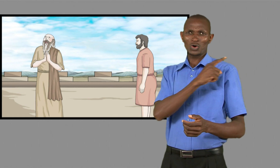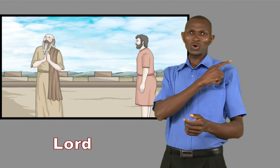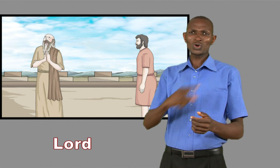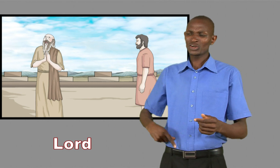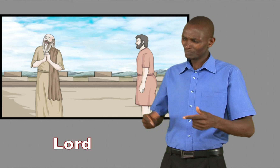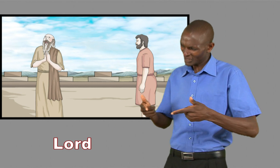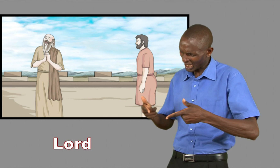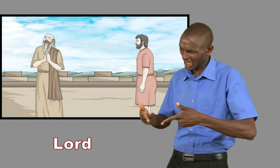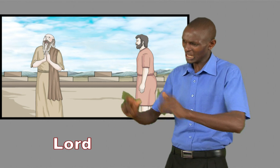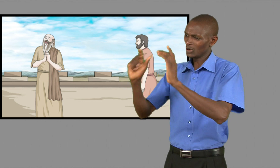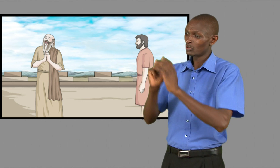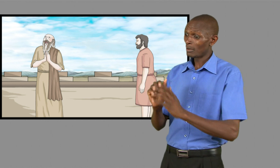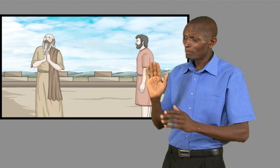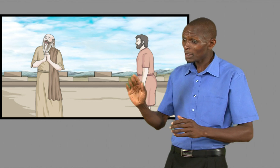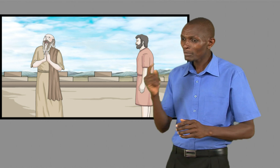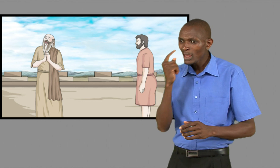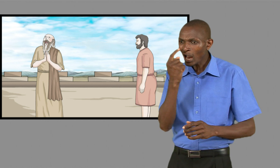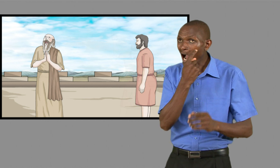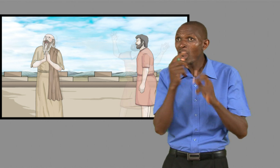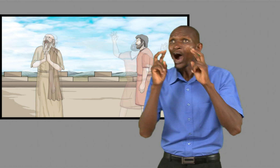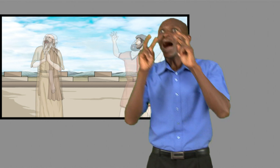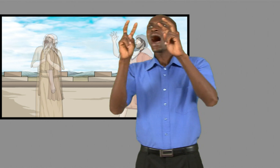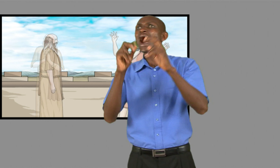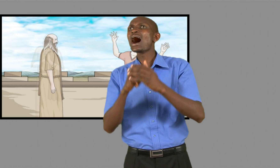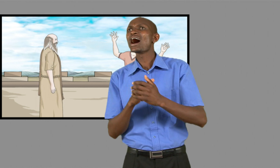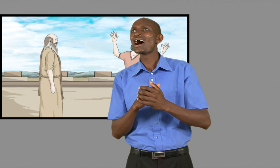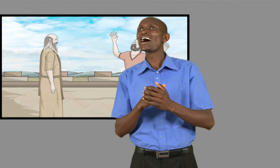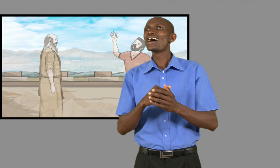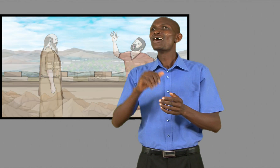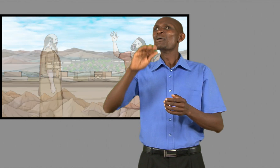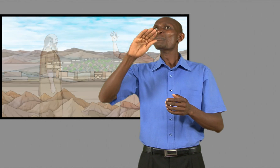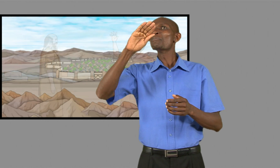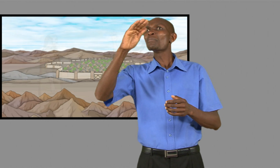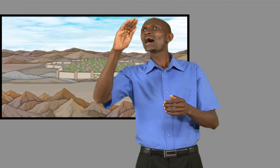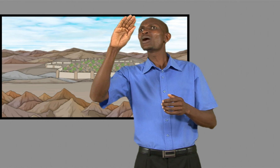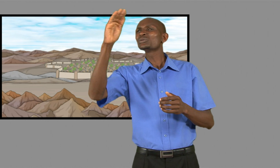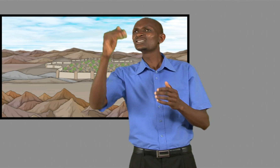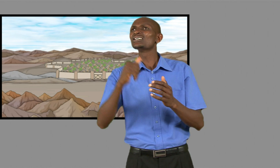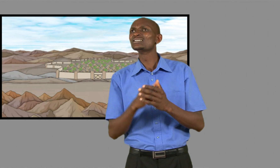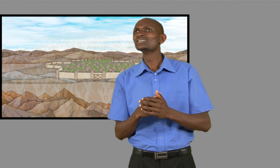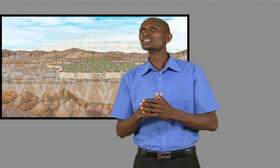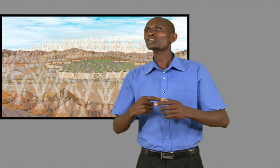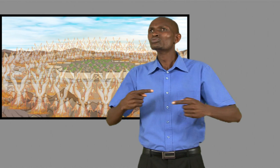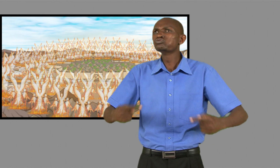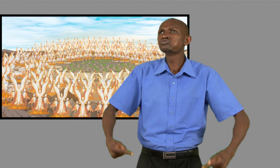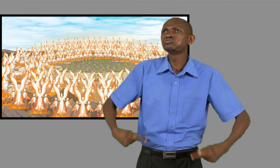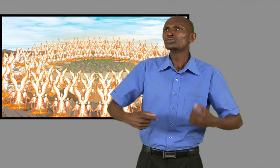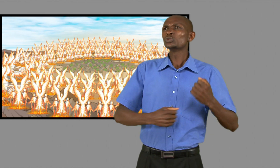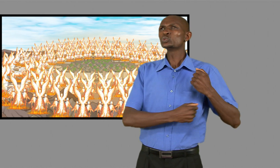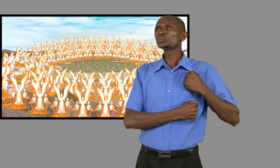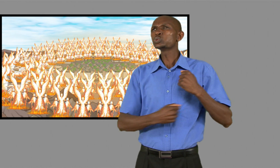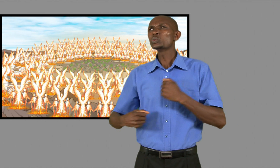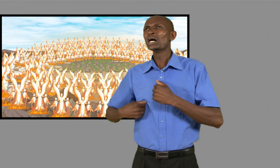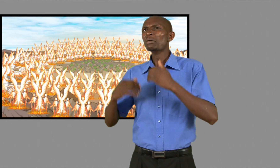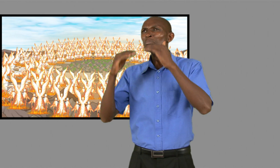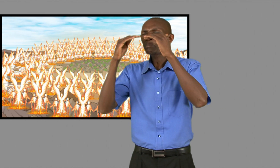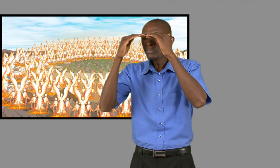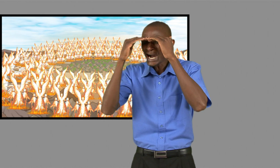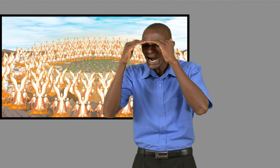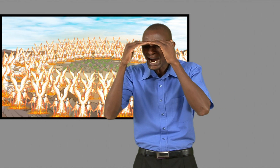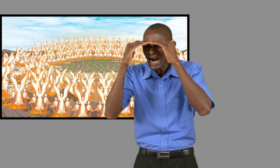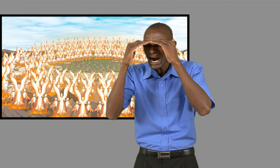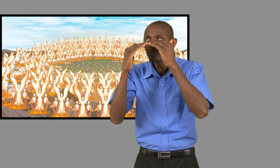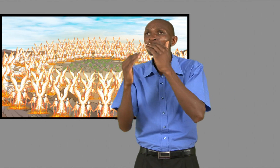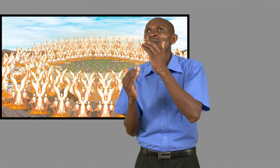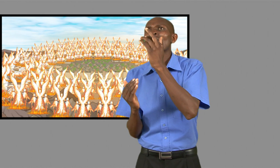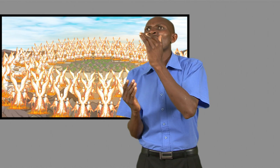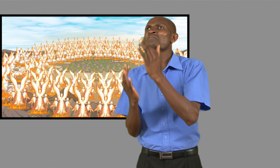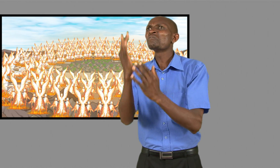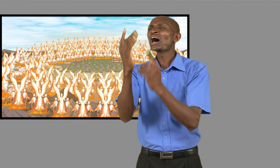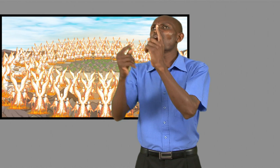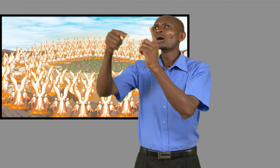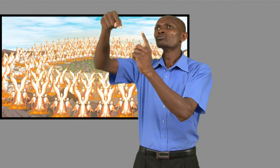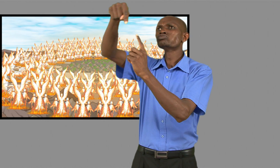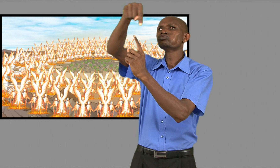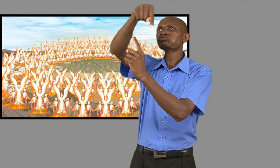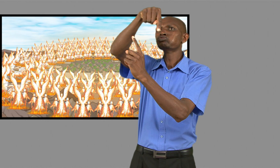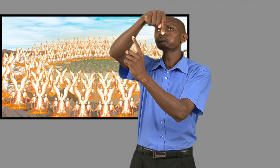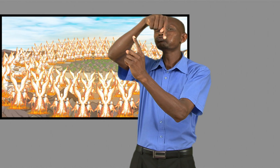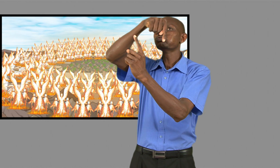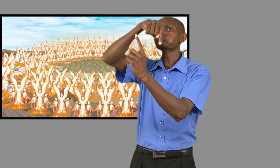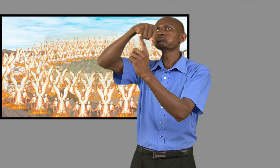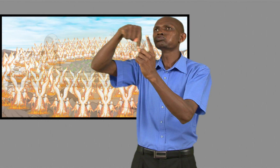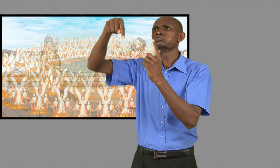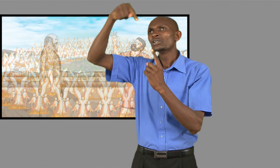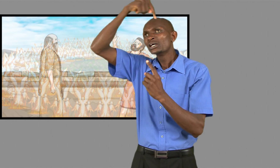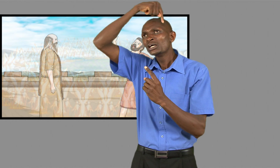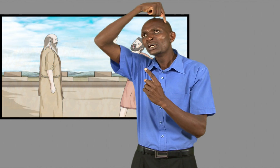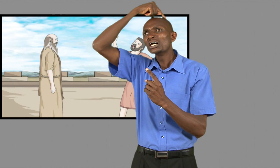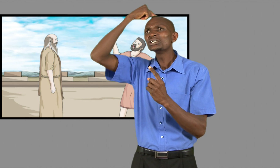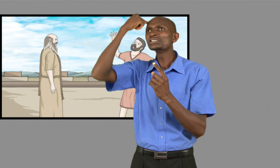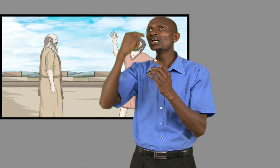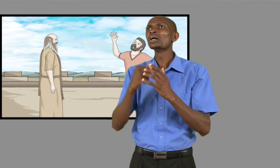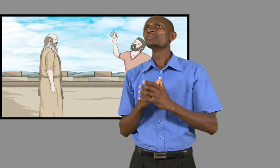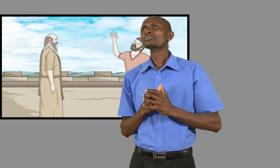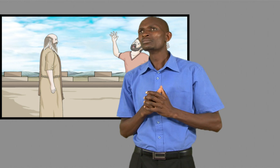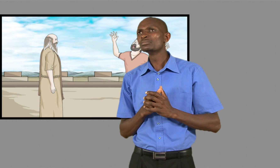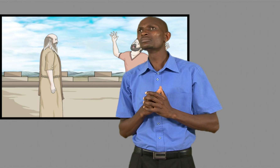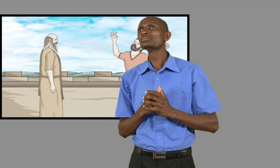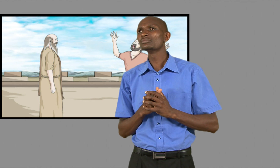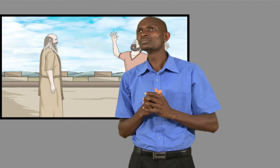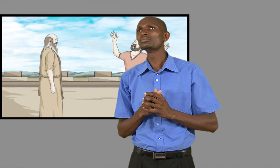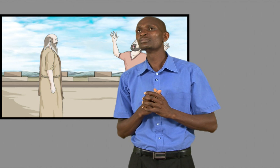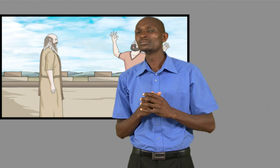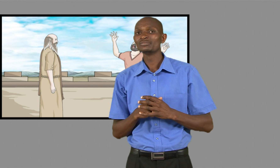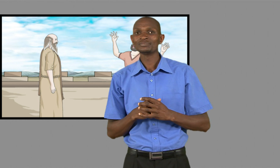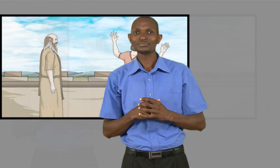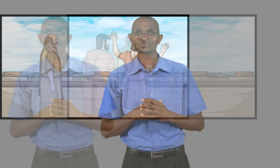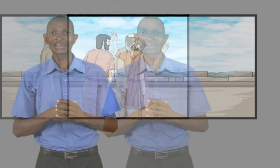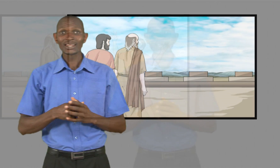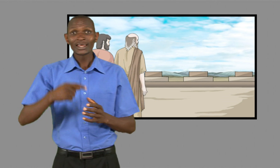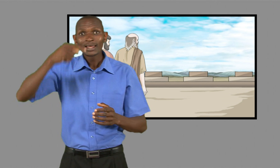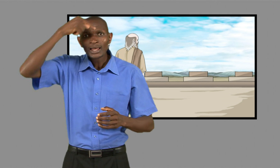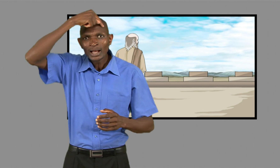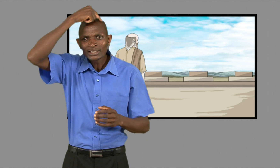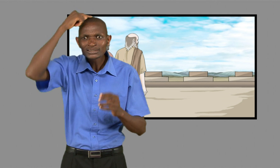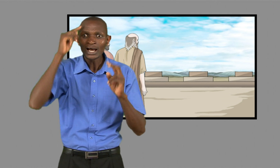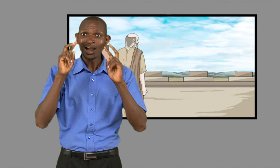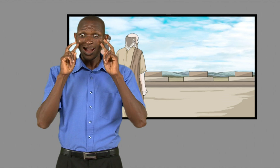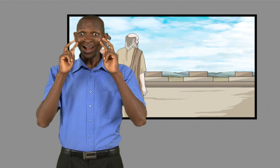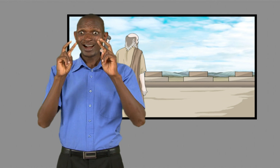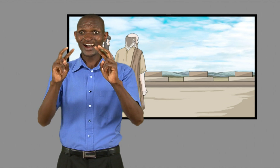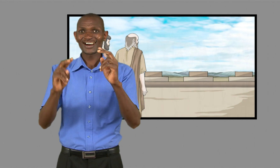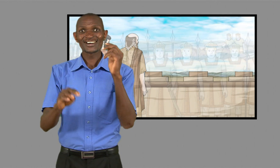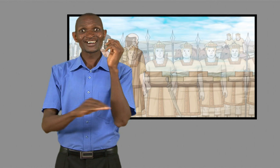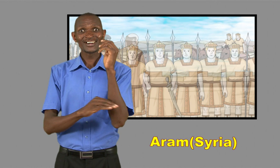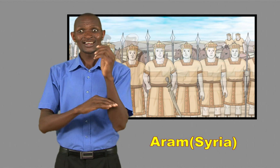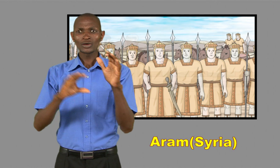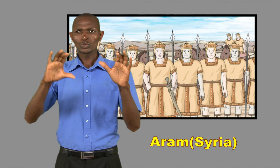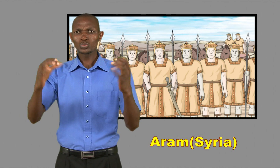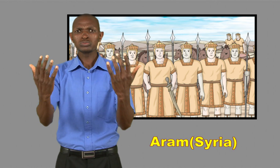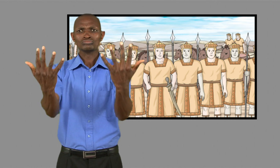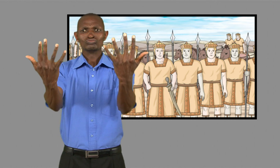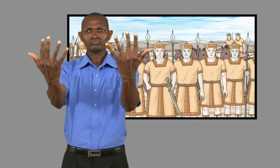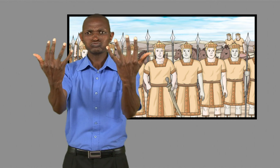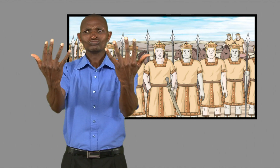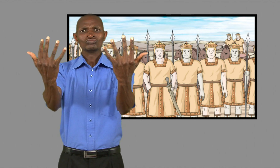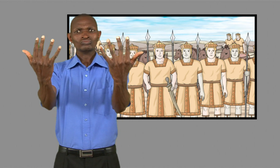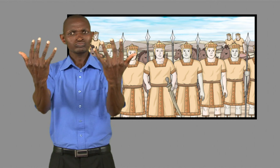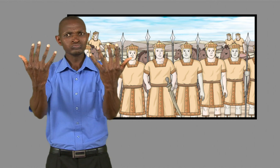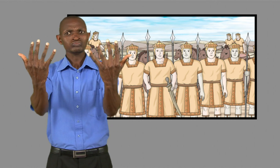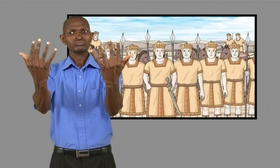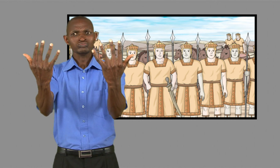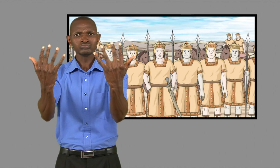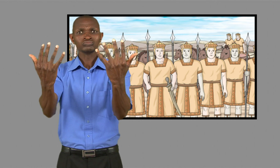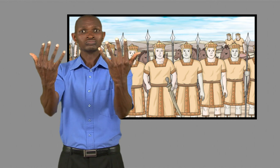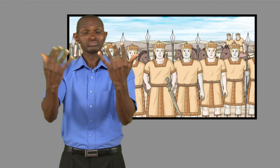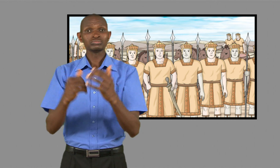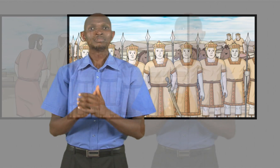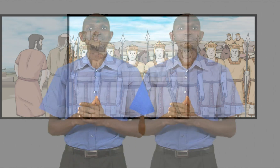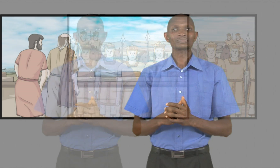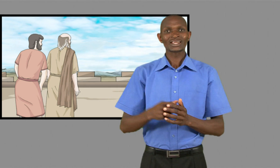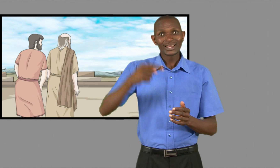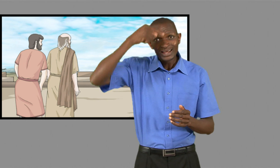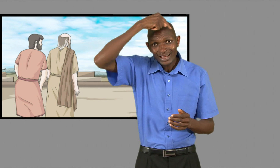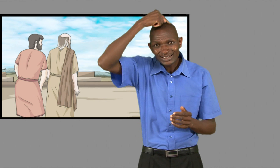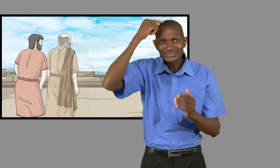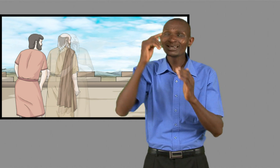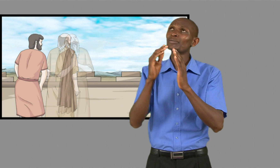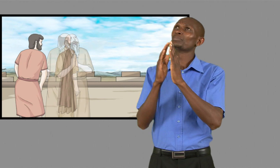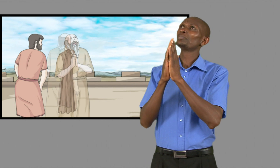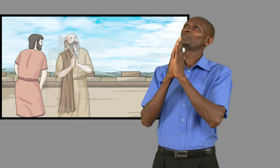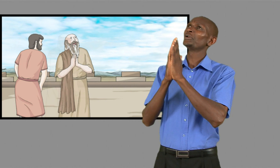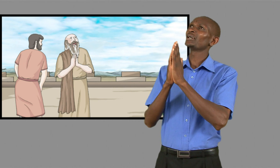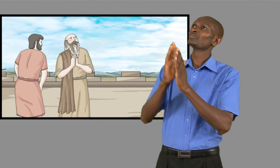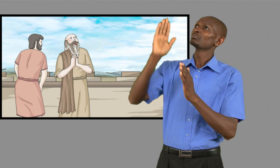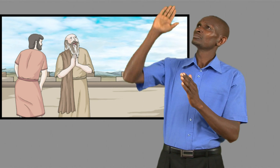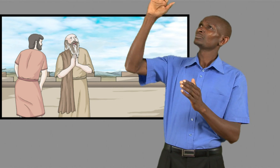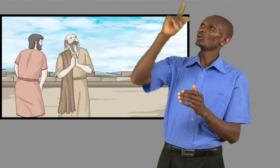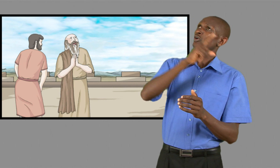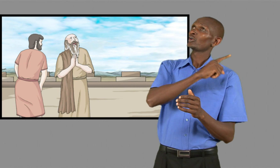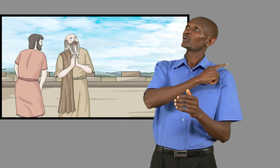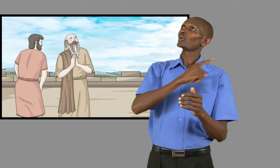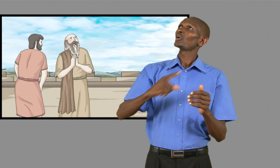And the LORD opened the eyes of the young man, and he saw that the hills were full of horses and chariots of fire all around Elisha.